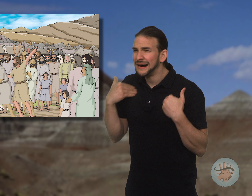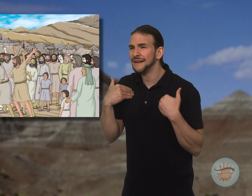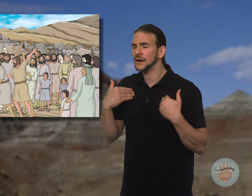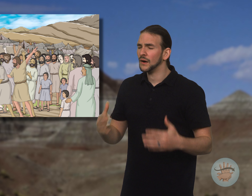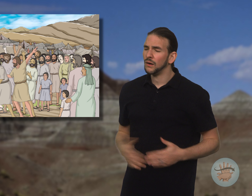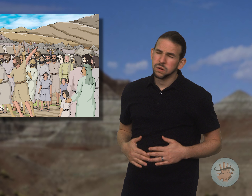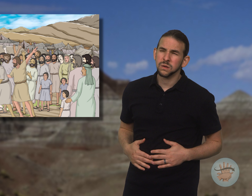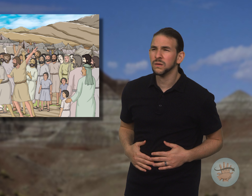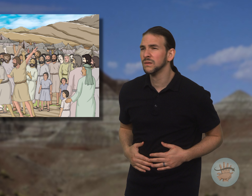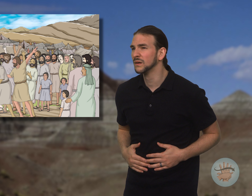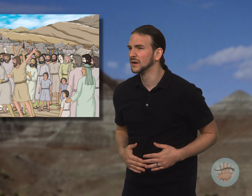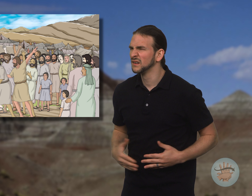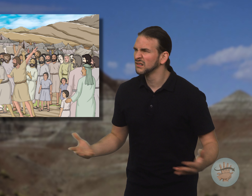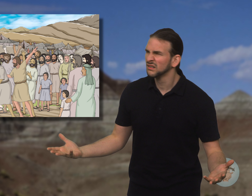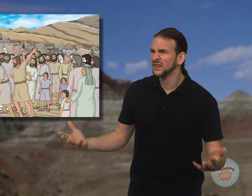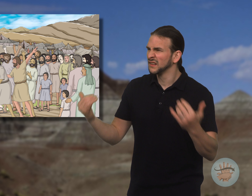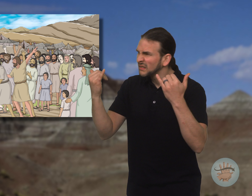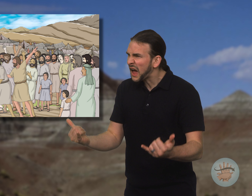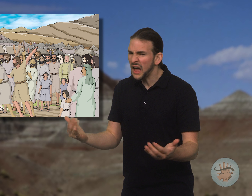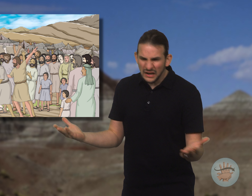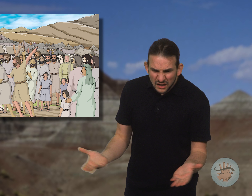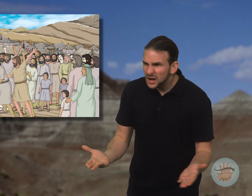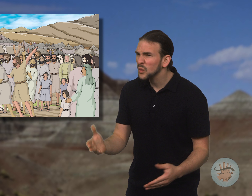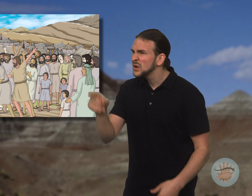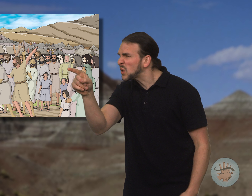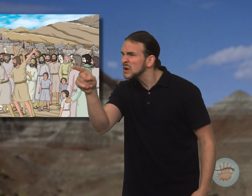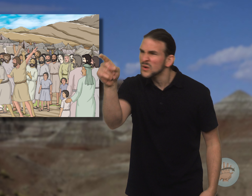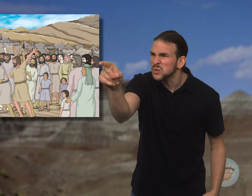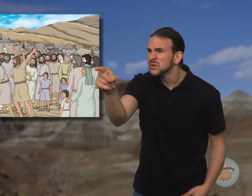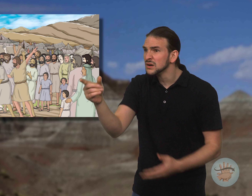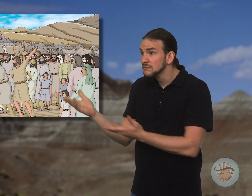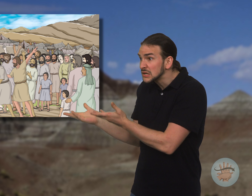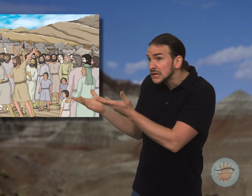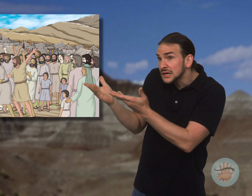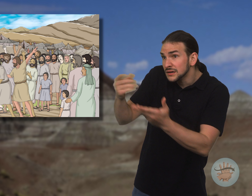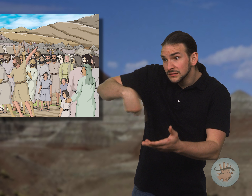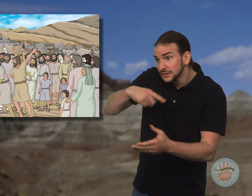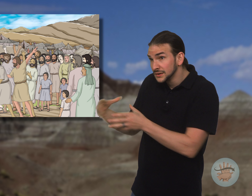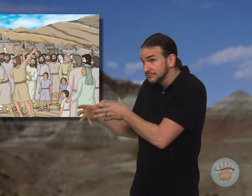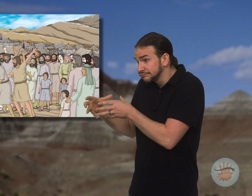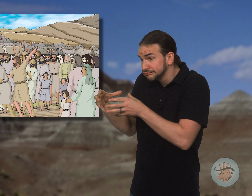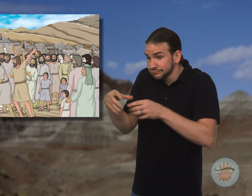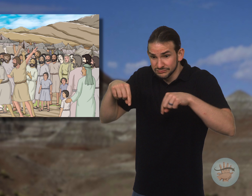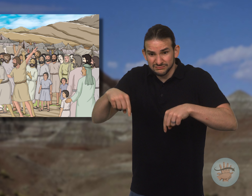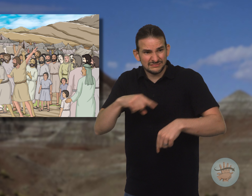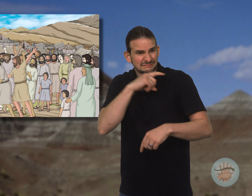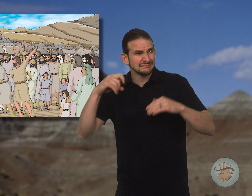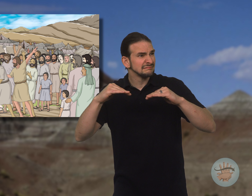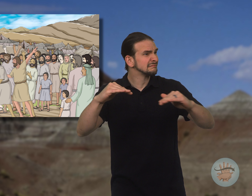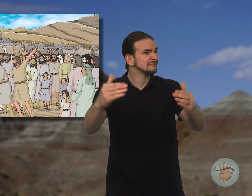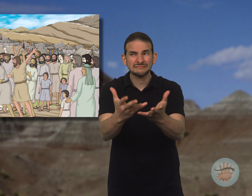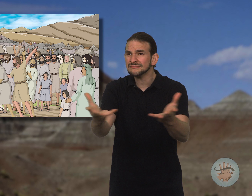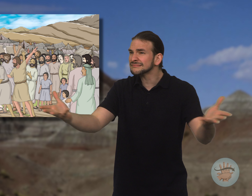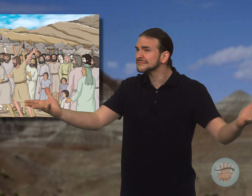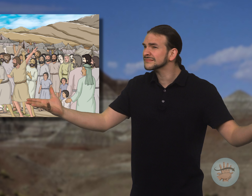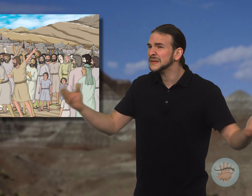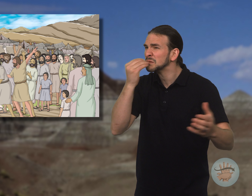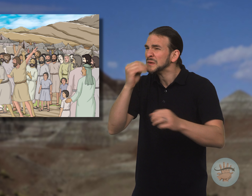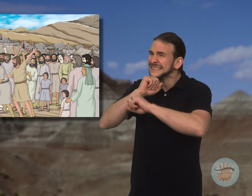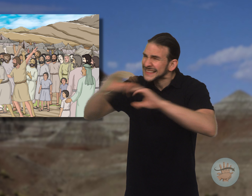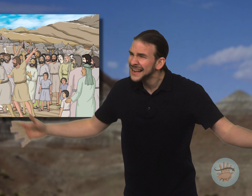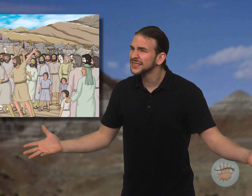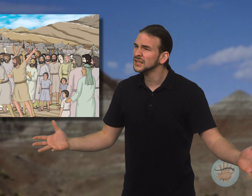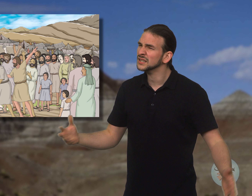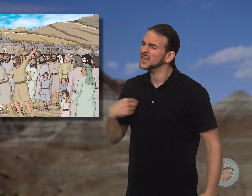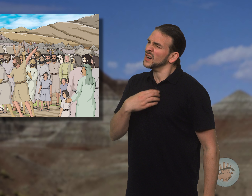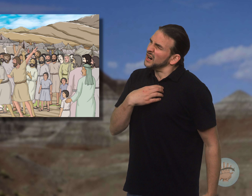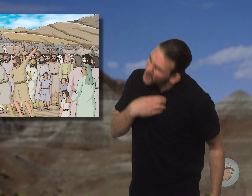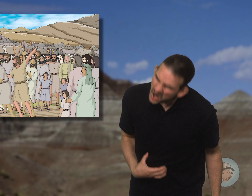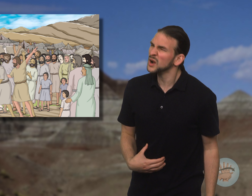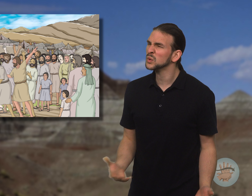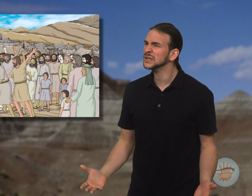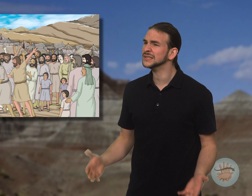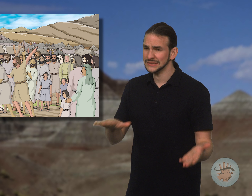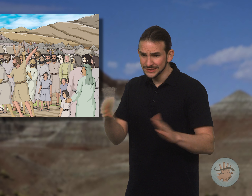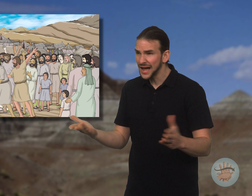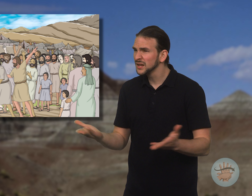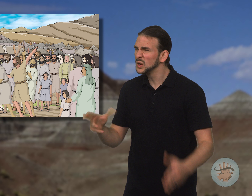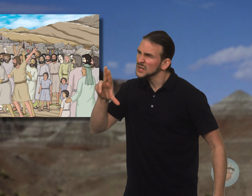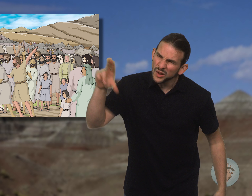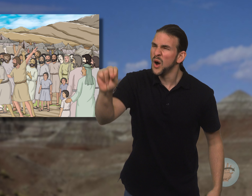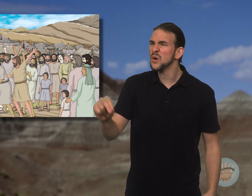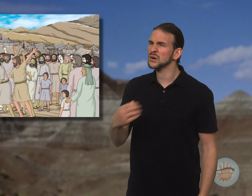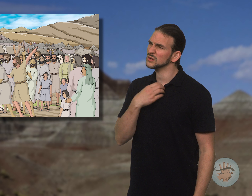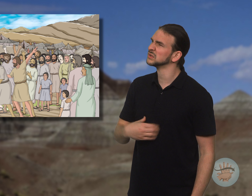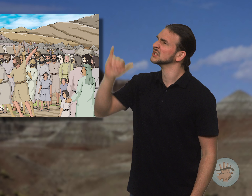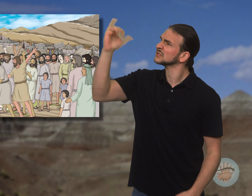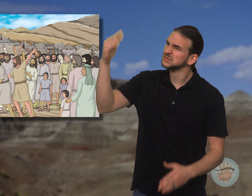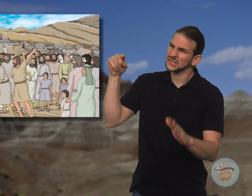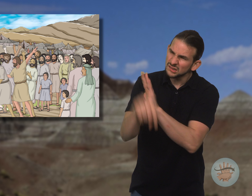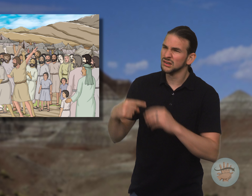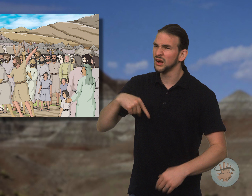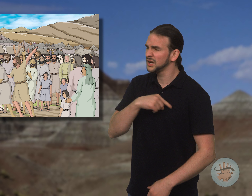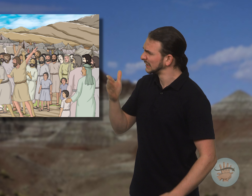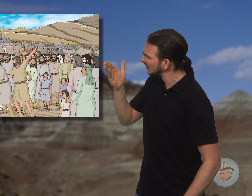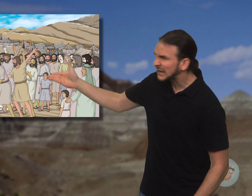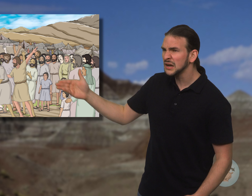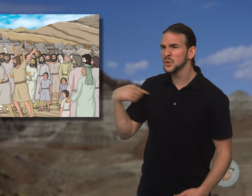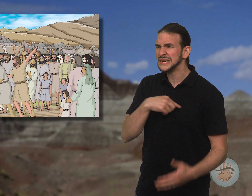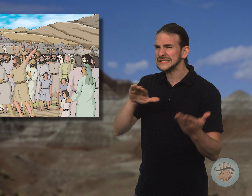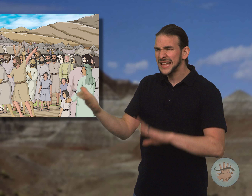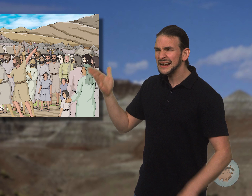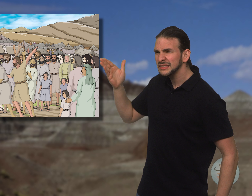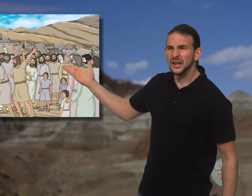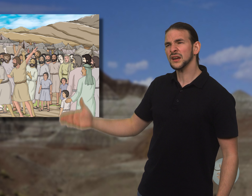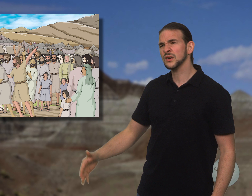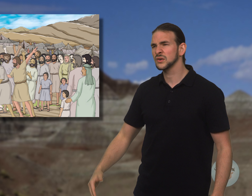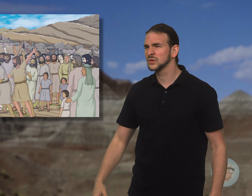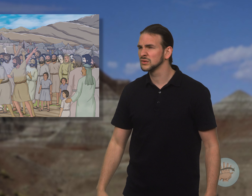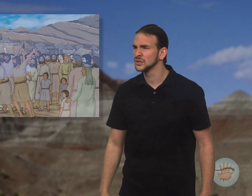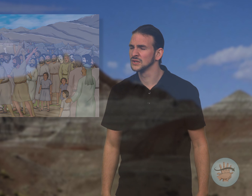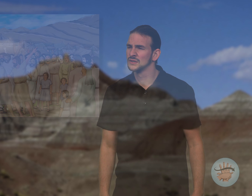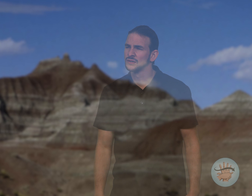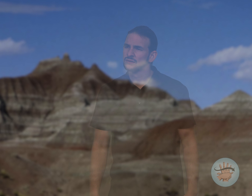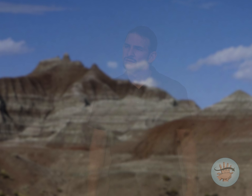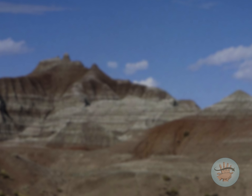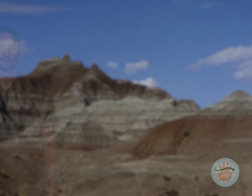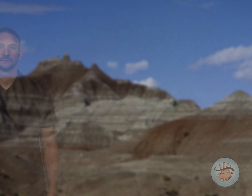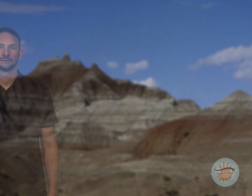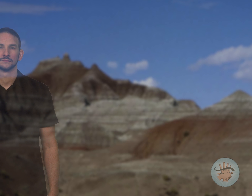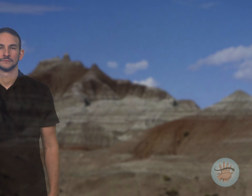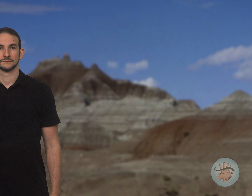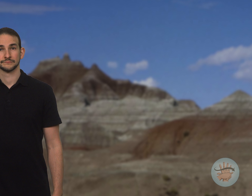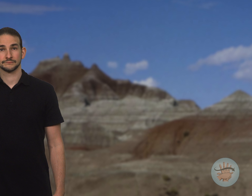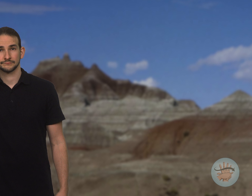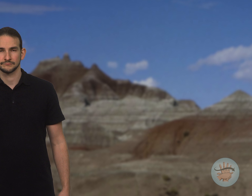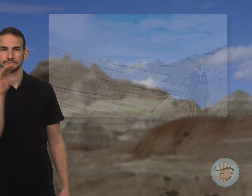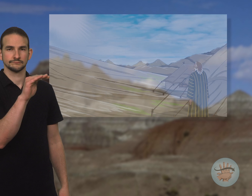“There we sat by pots of meat and ate our fill of bread, but you have brought us into this desert to starve this whole assembly to death!”